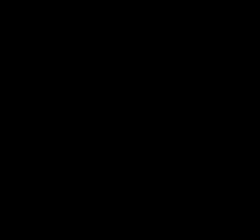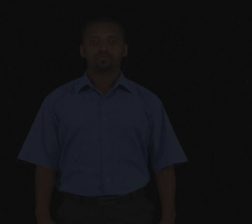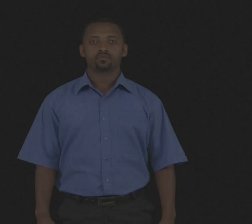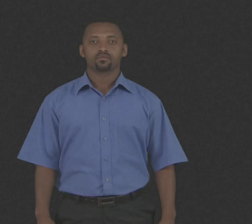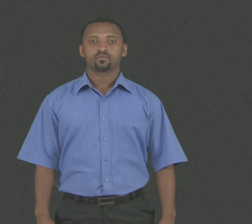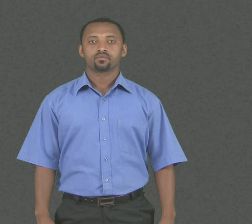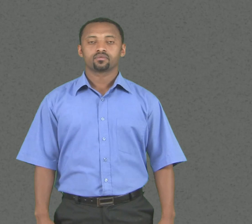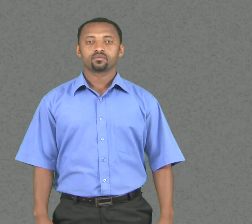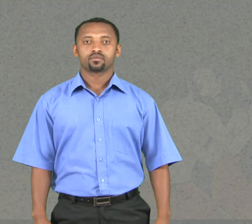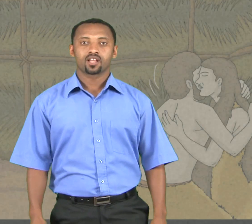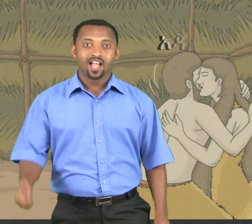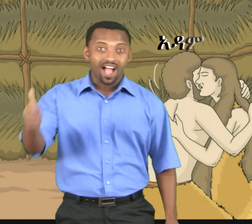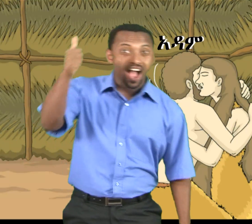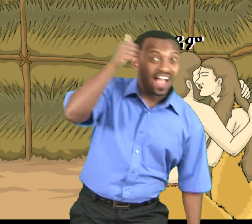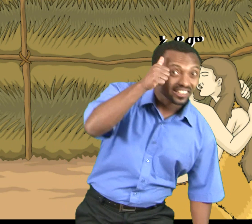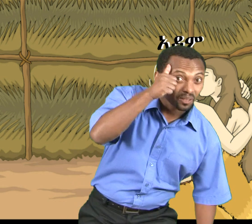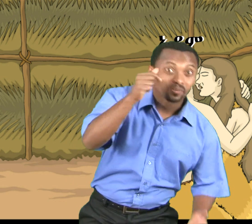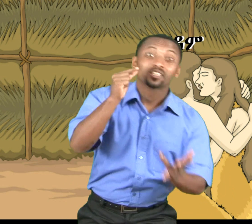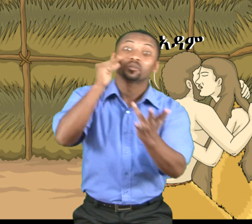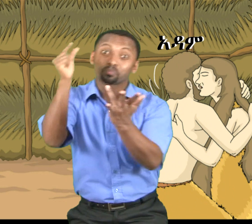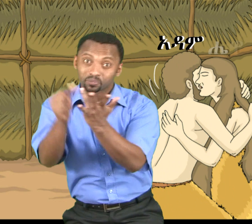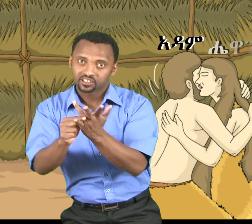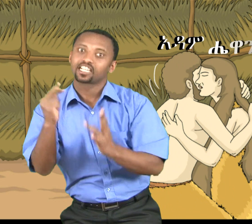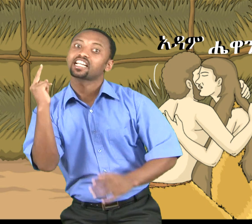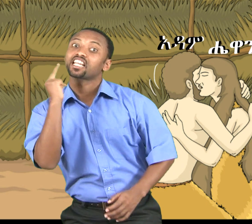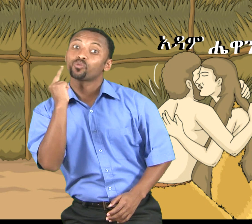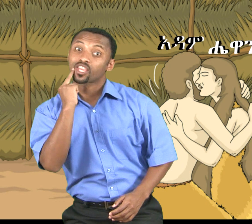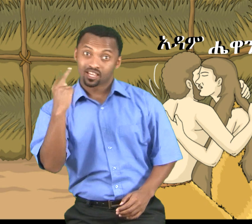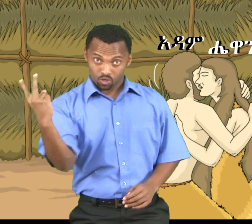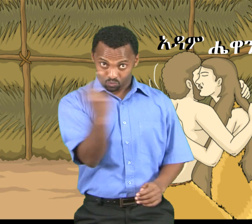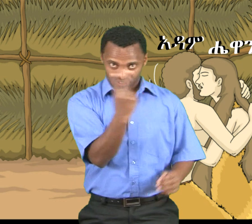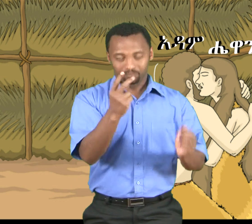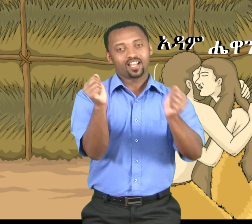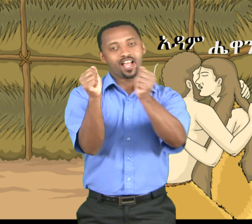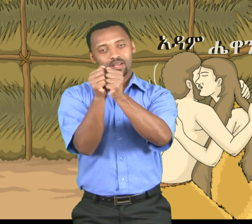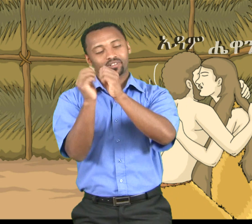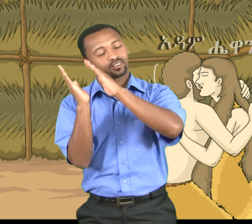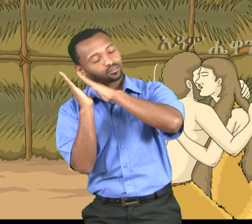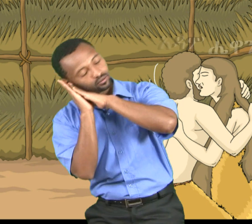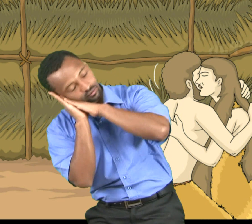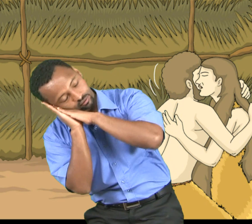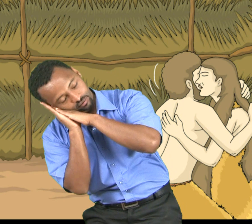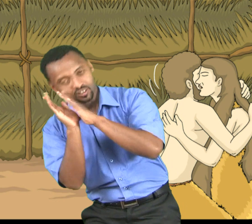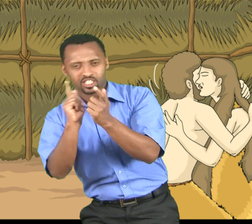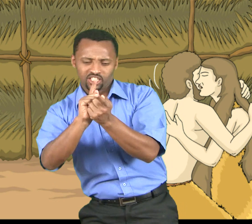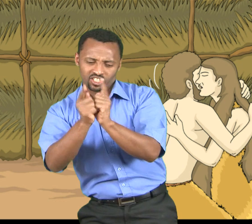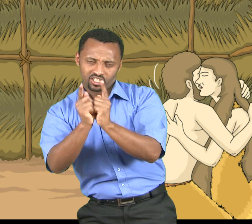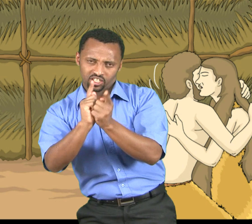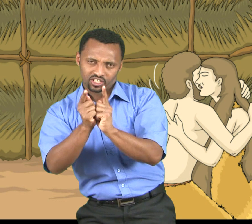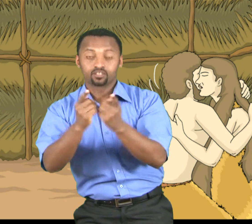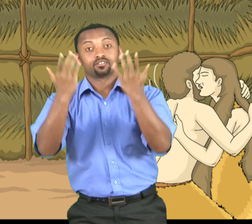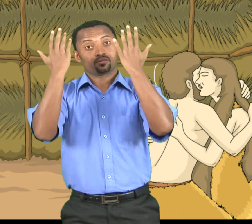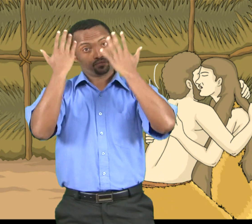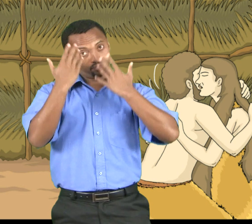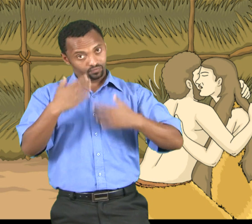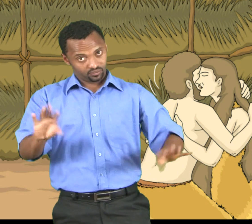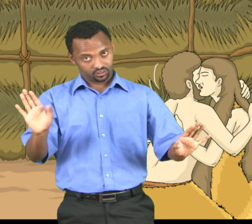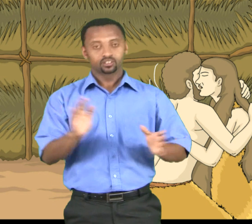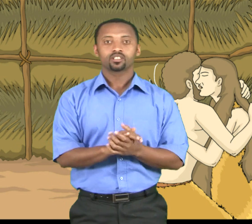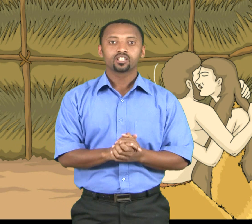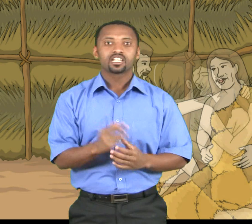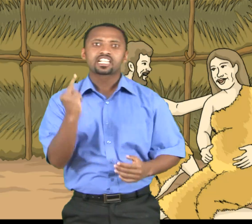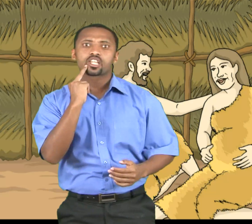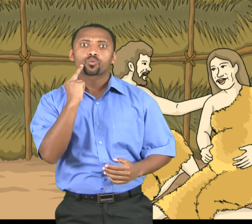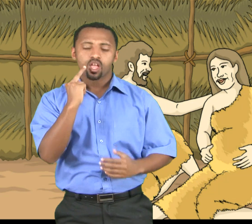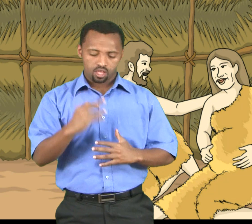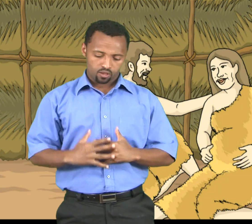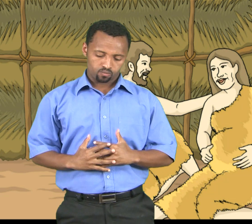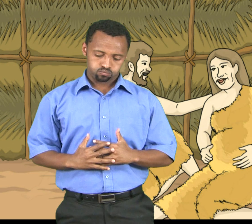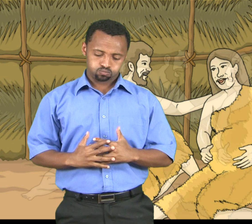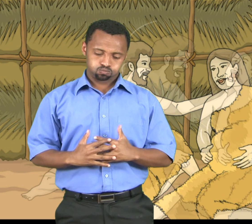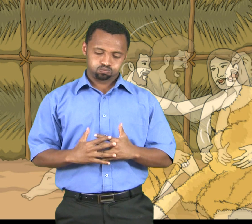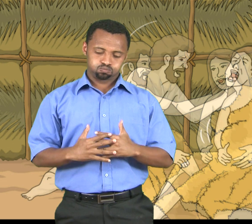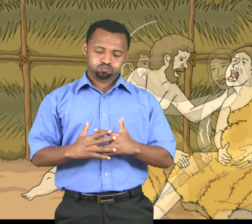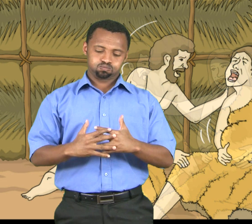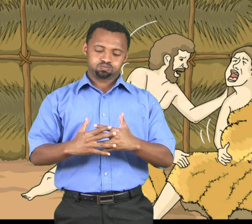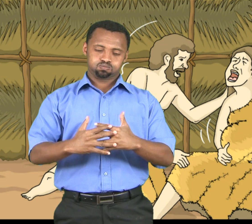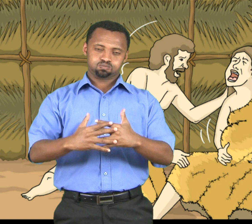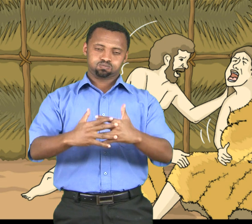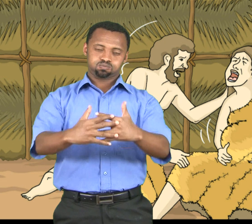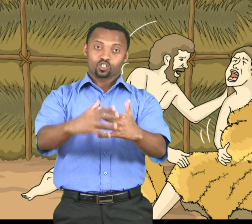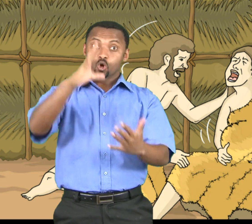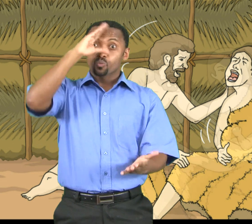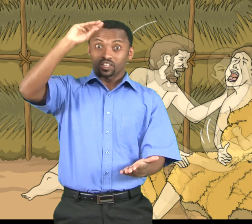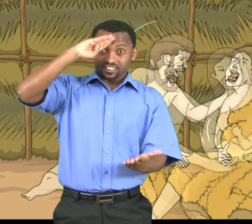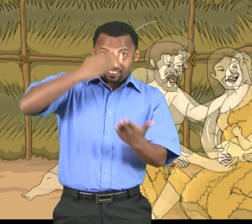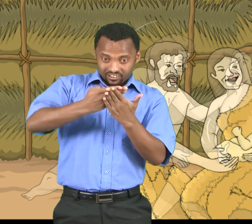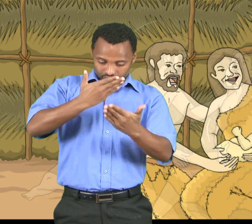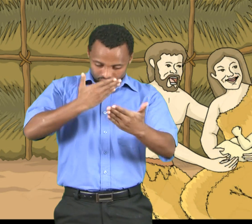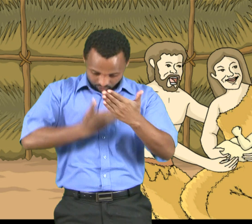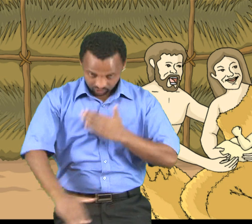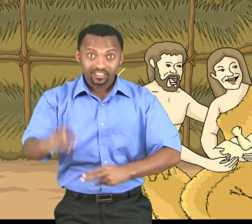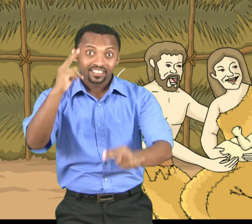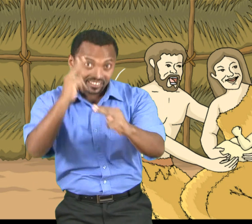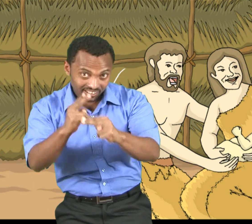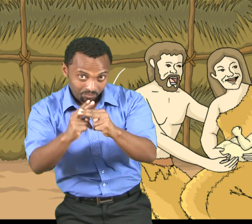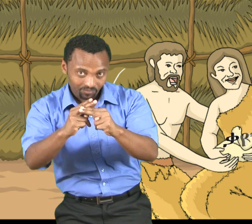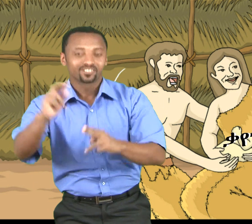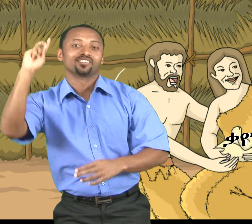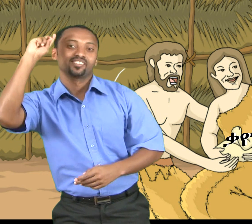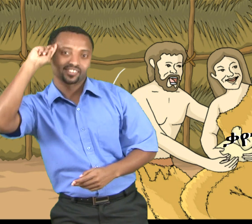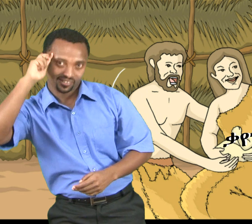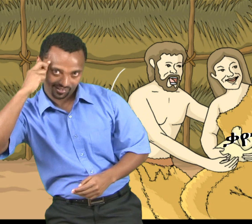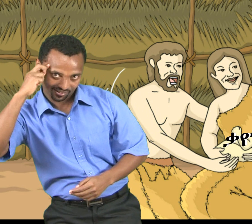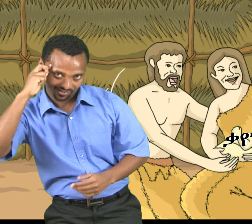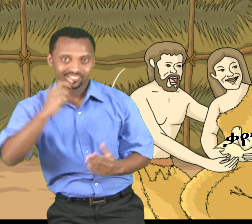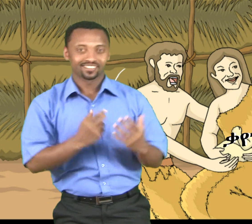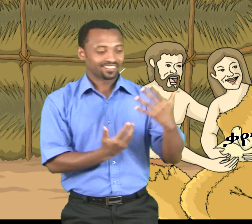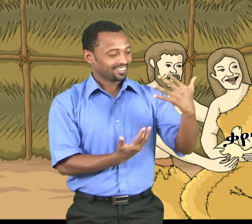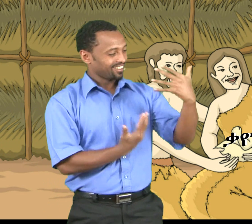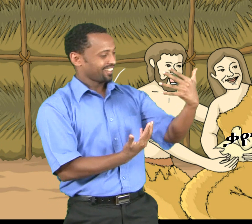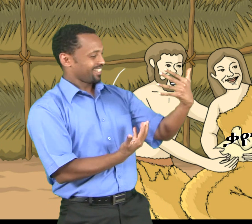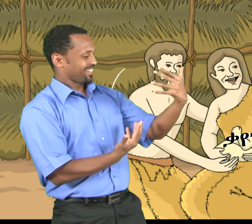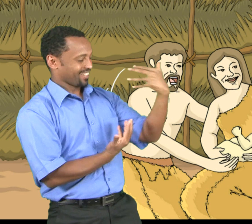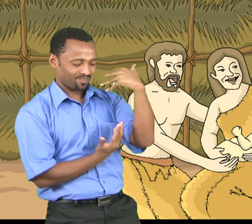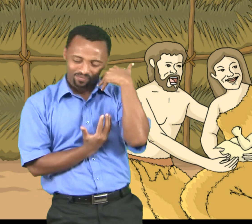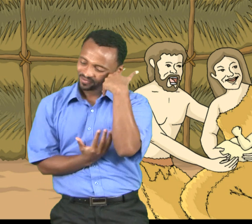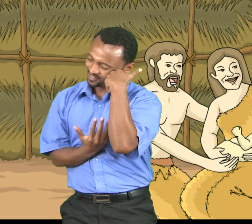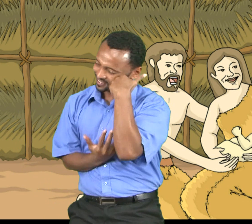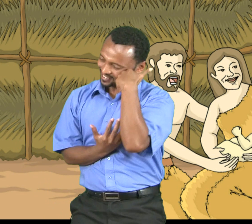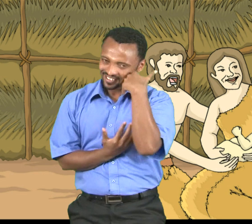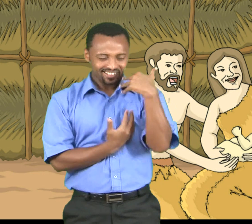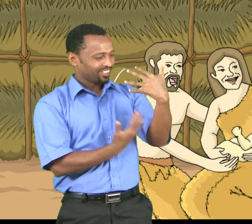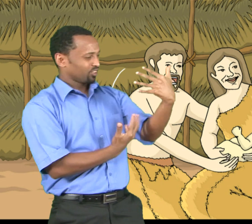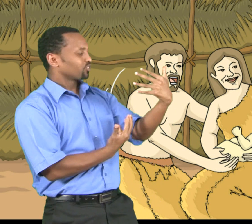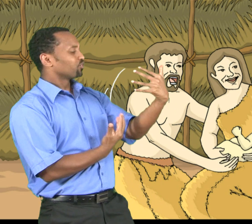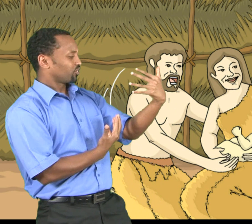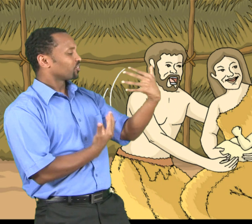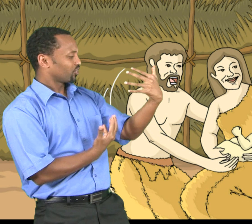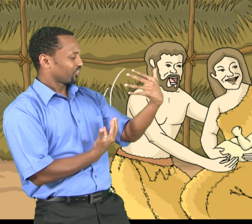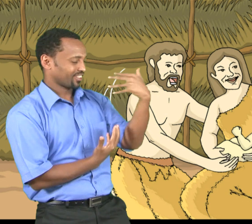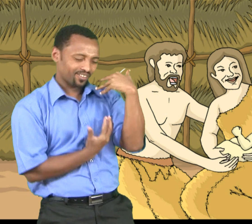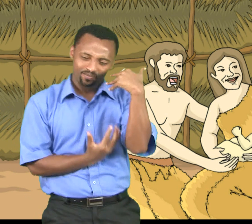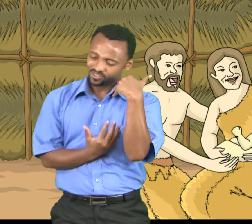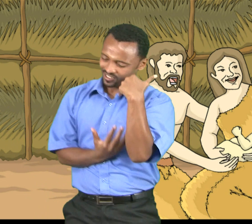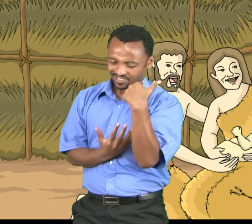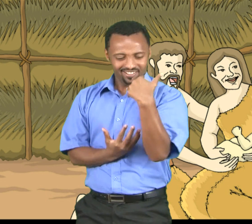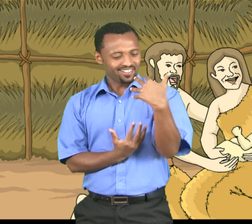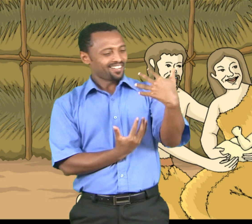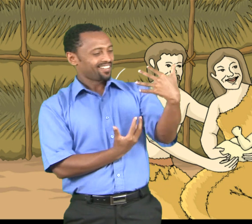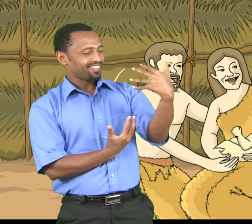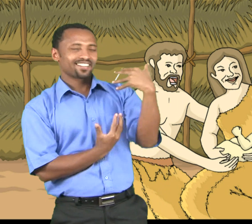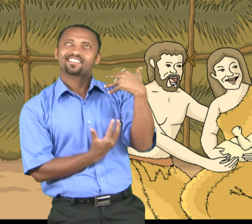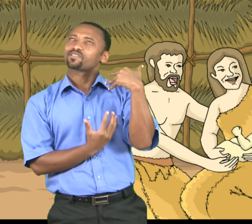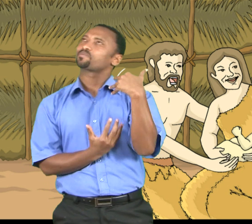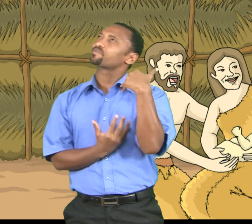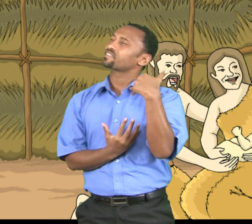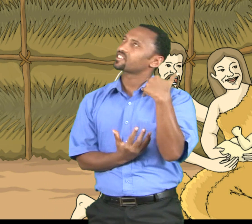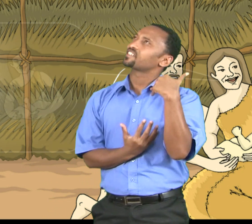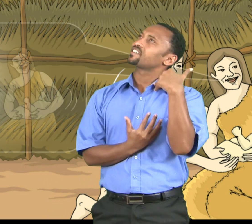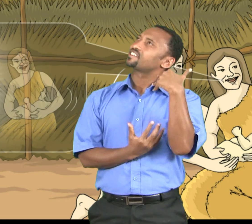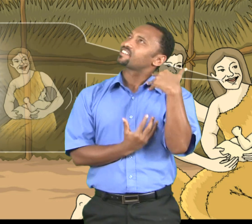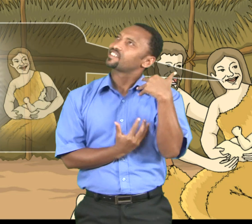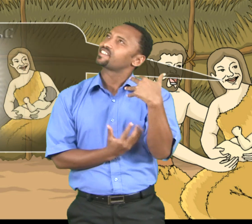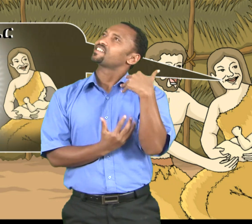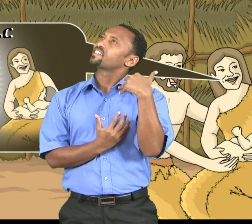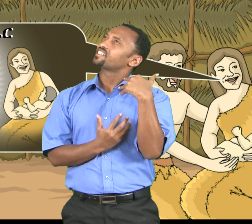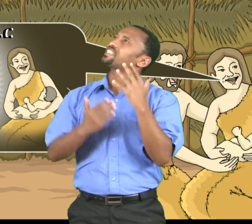And Adam had relations with his wife Eve, and she conceived and gave birth to Cain.